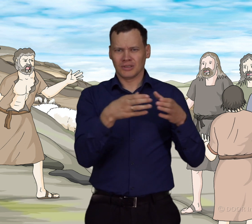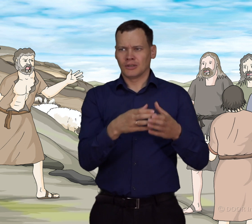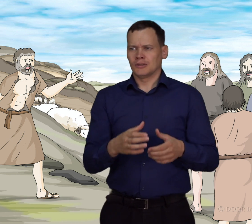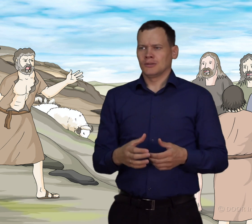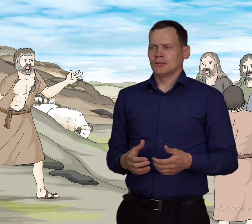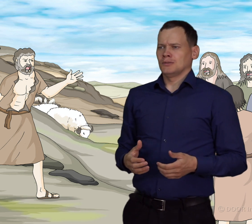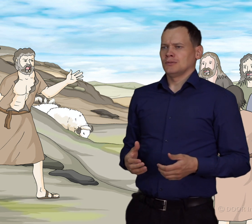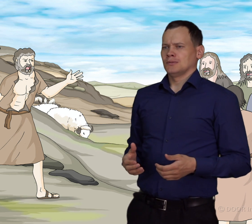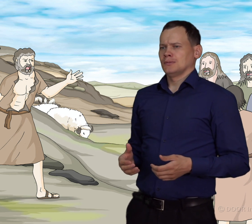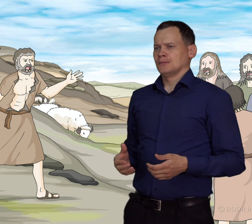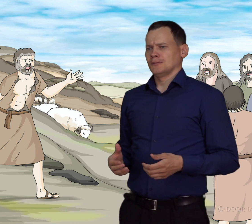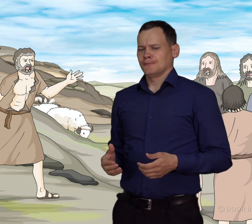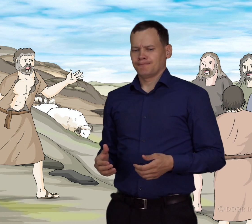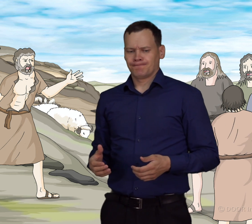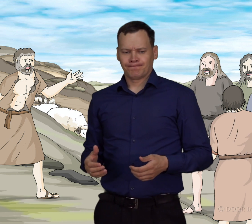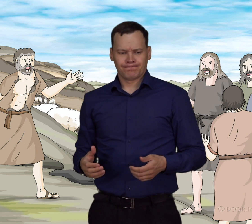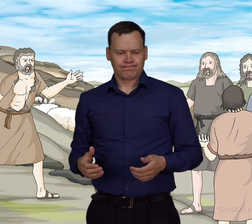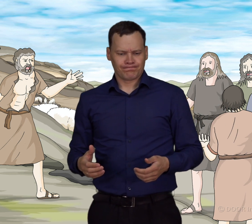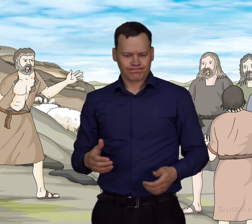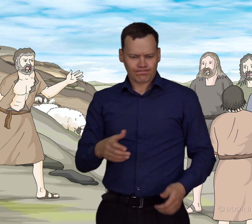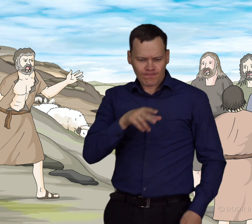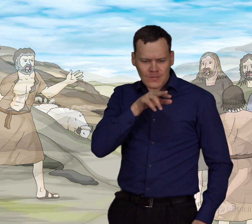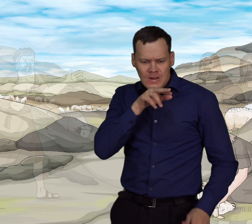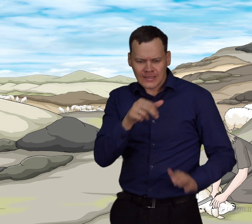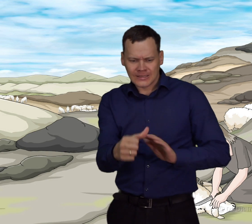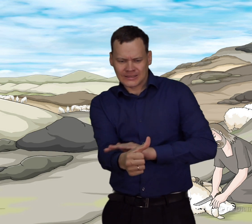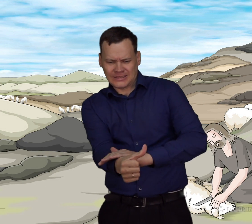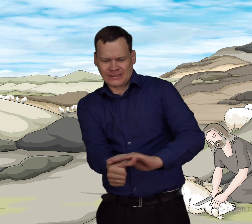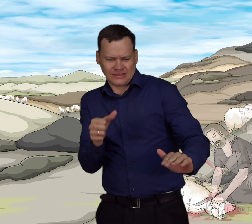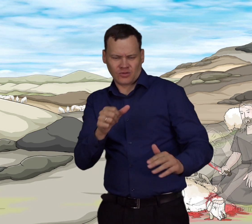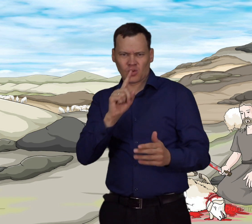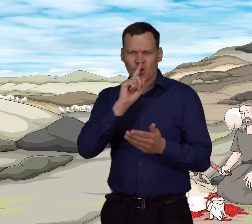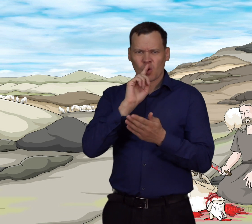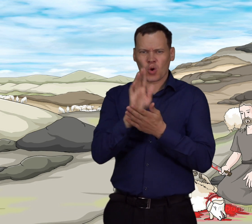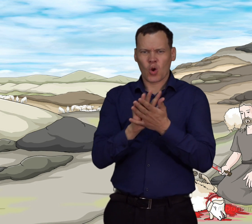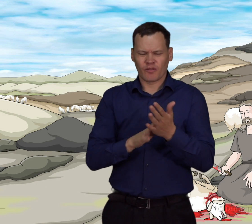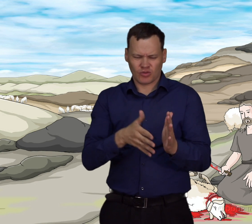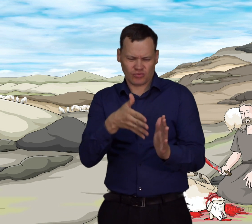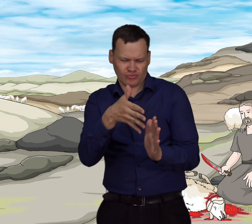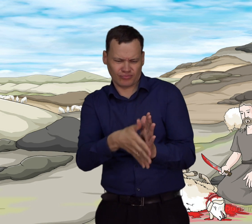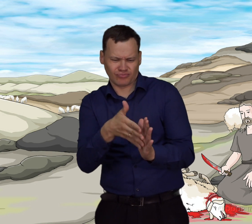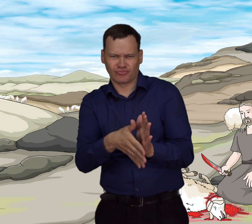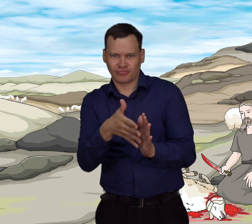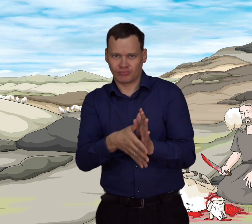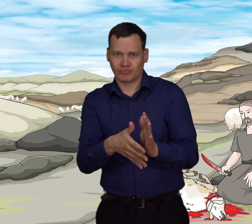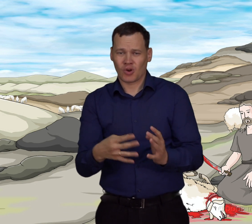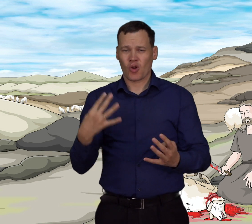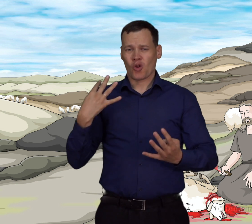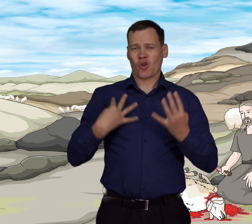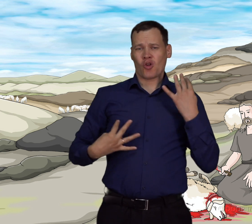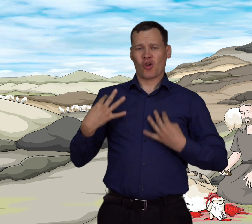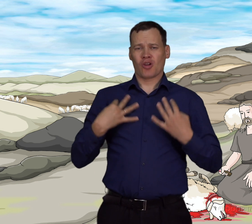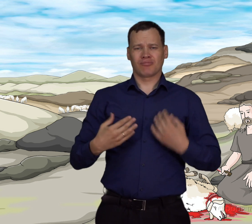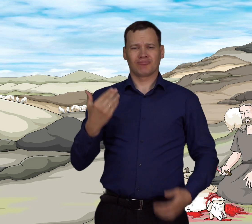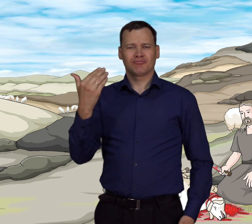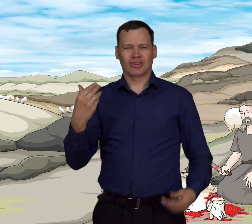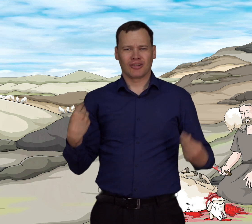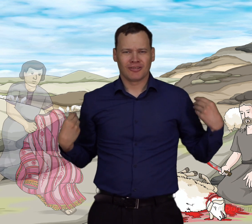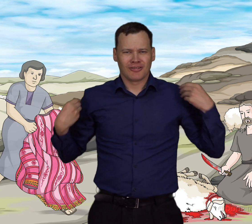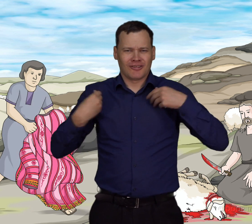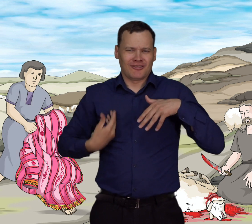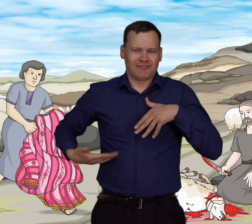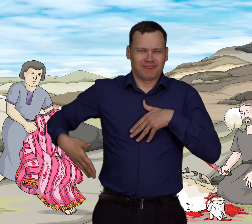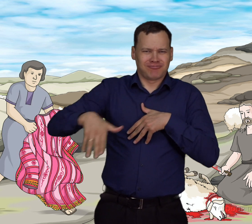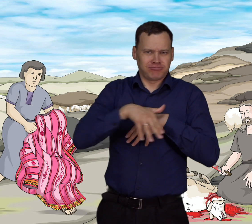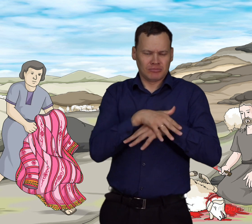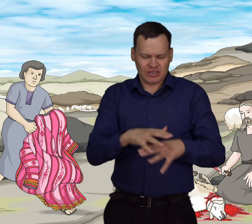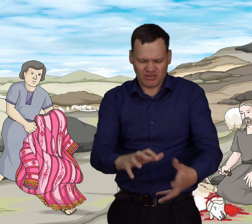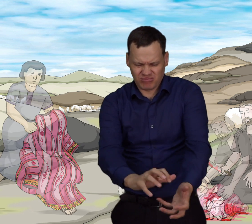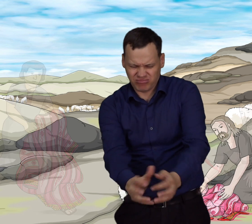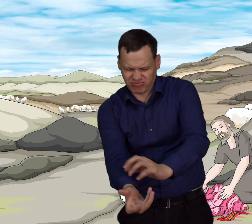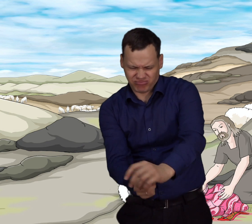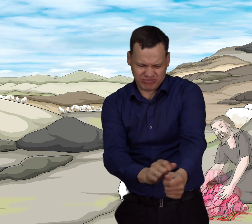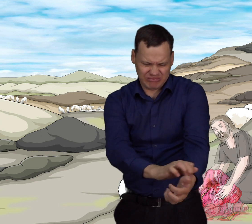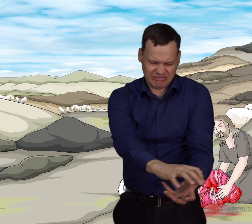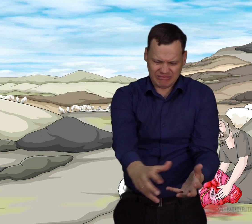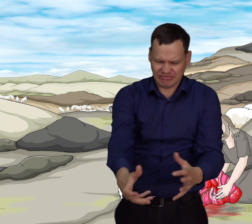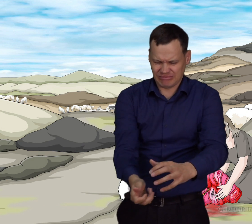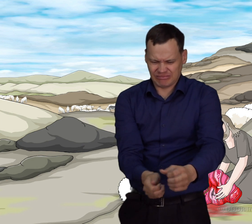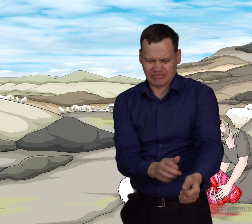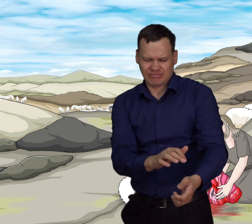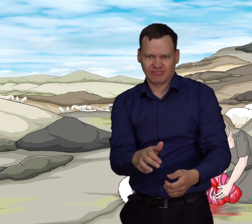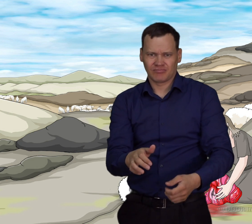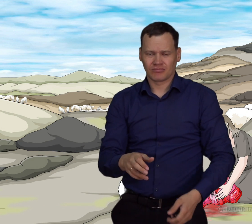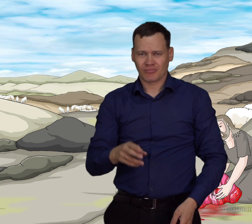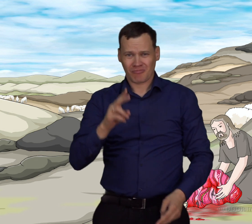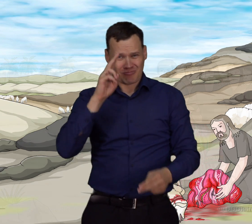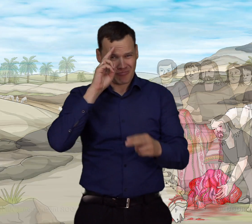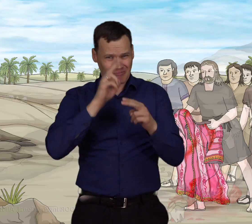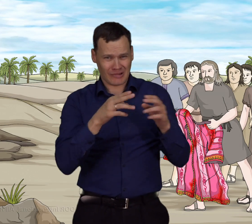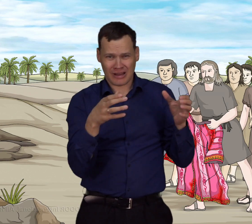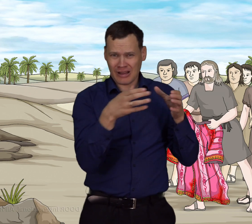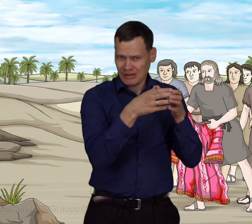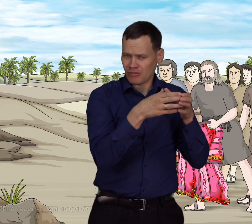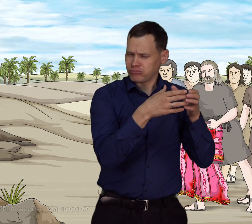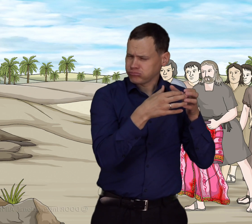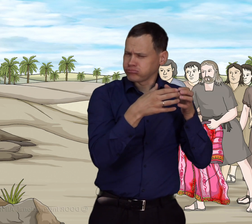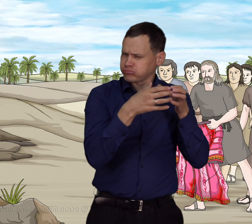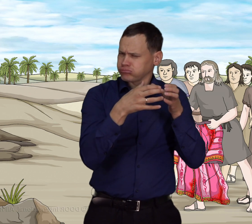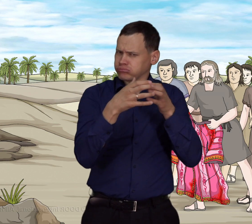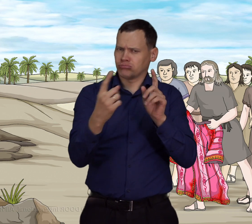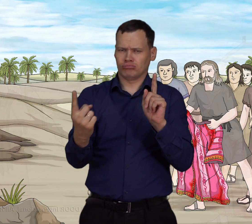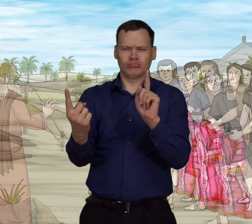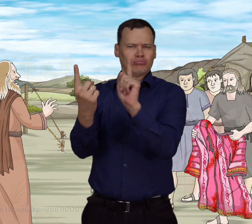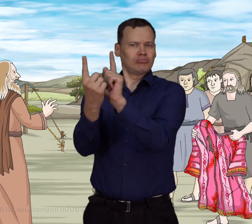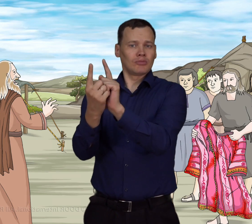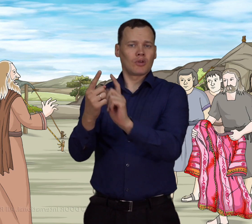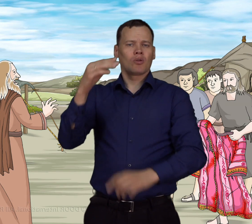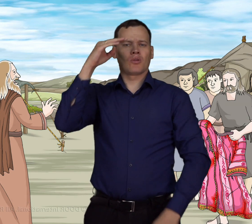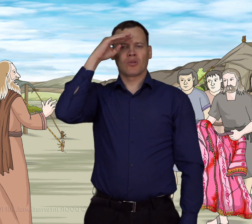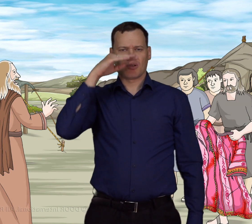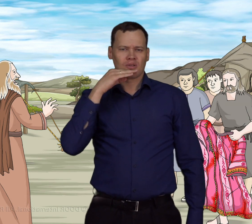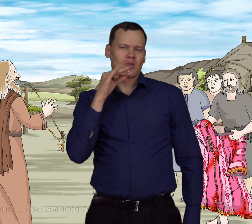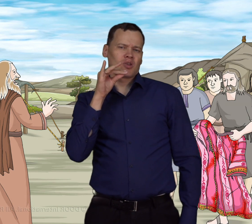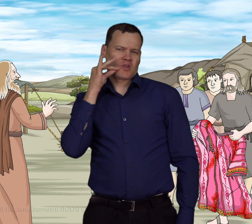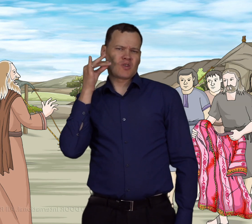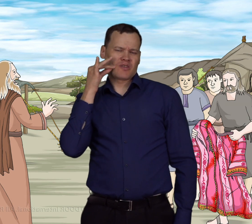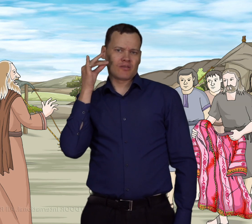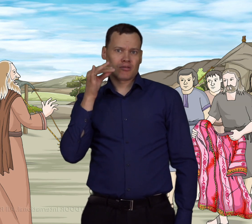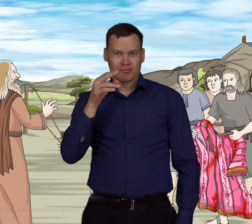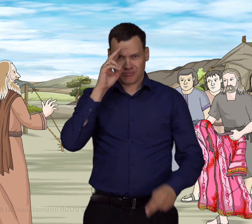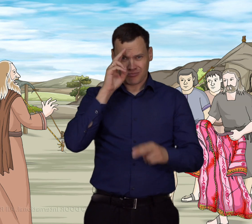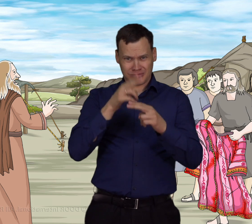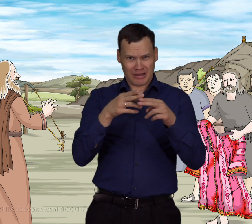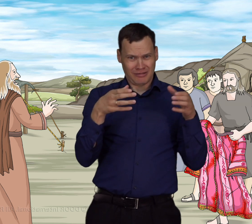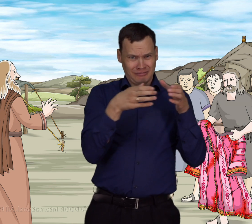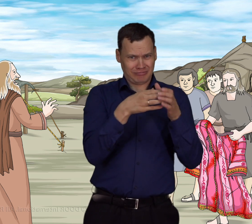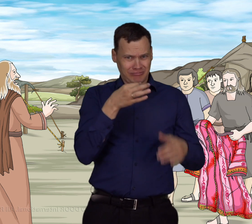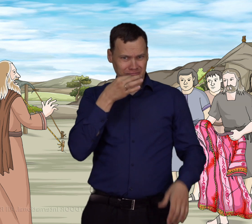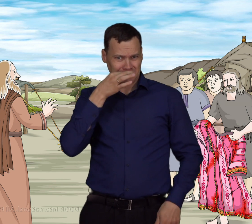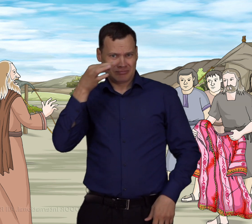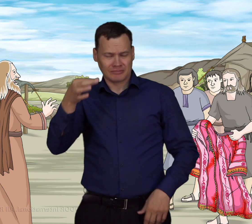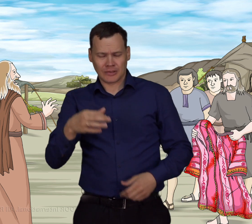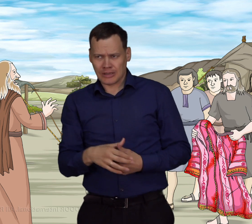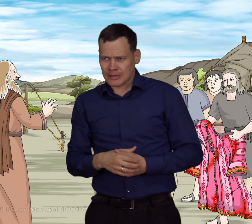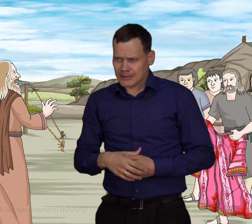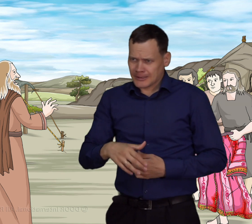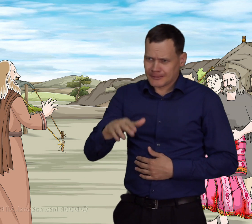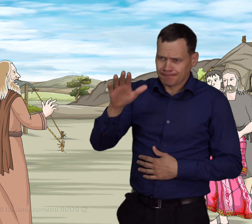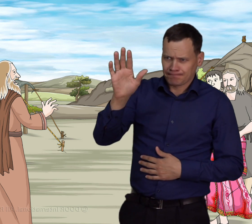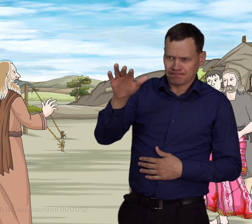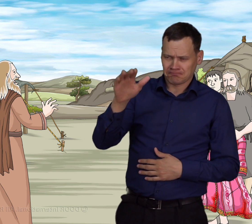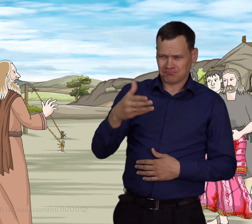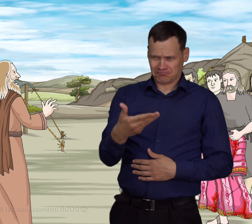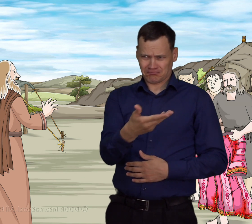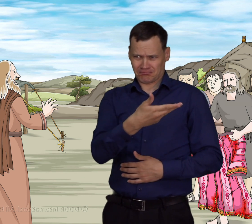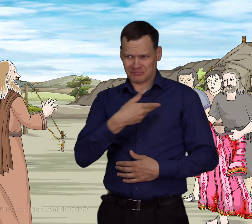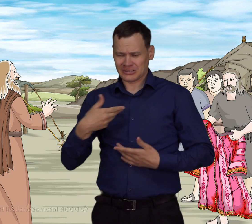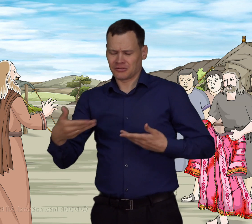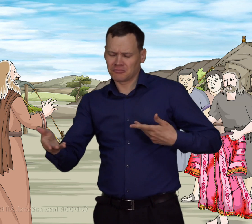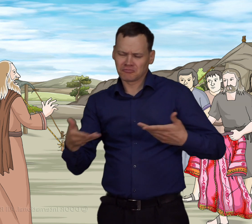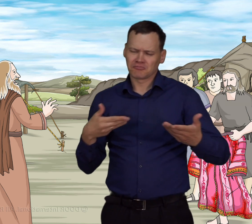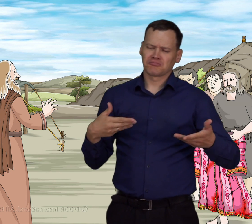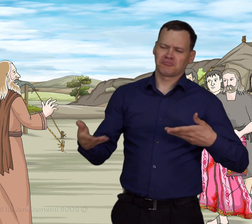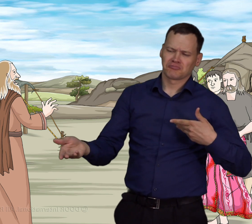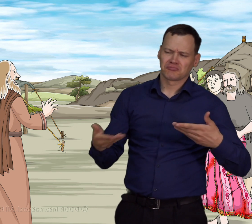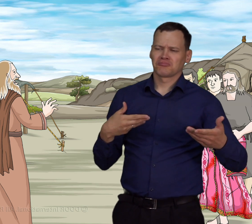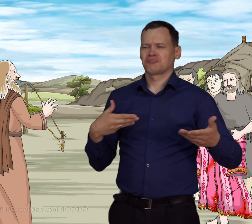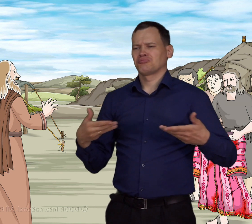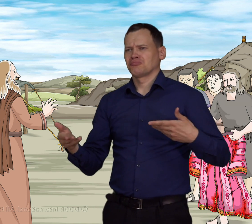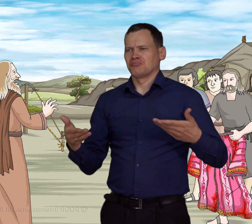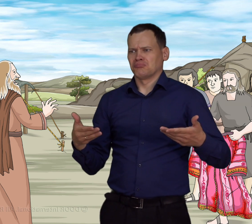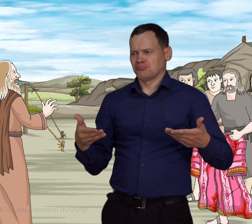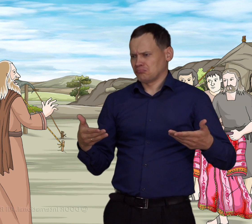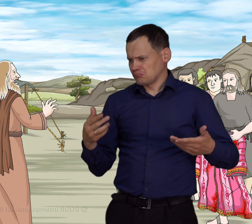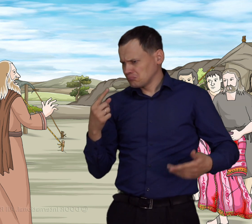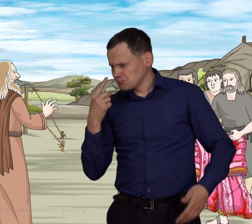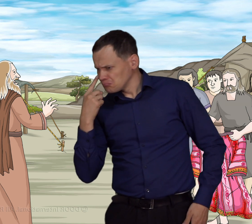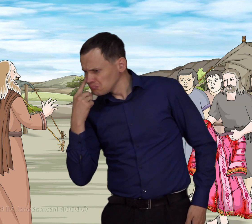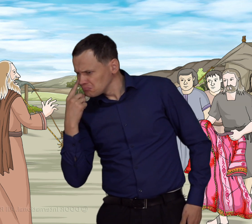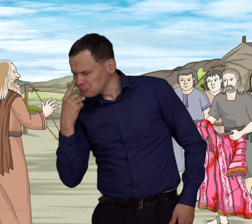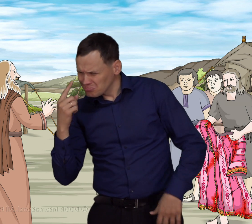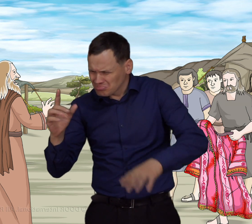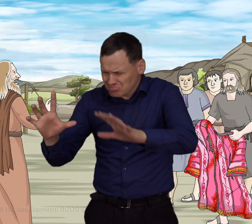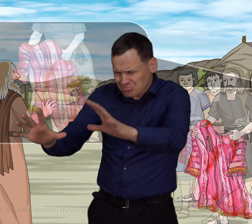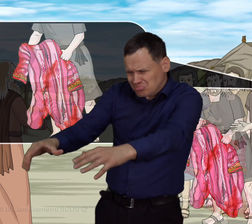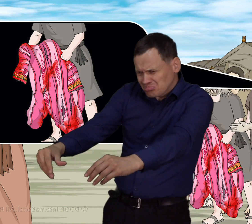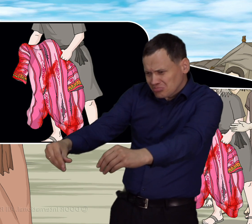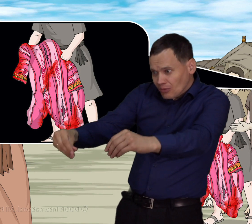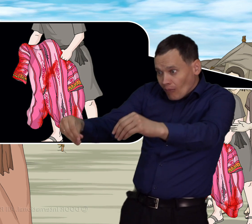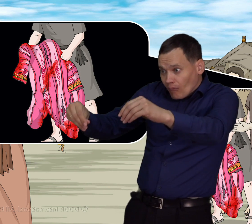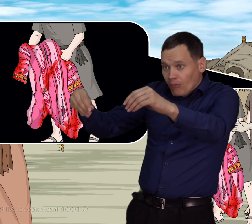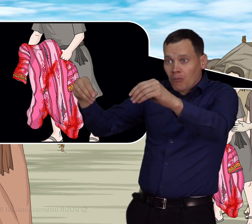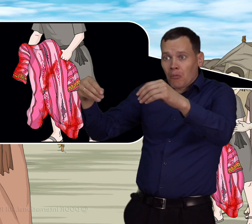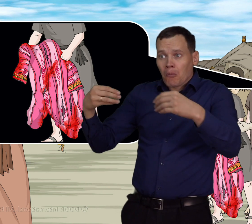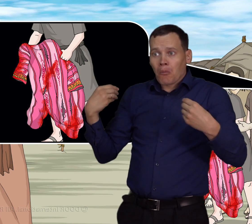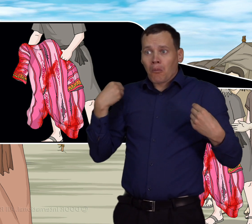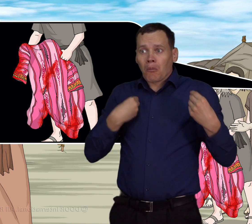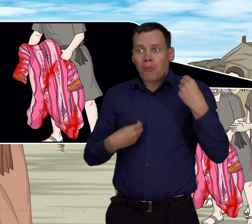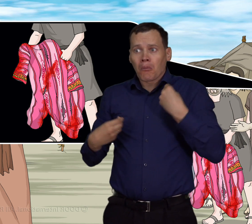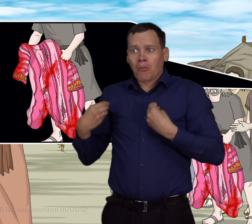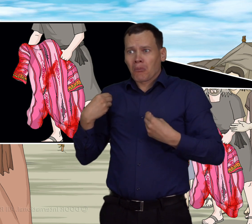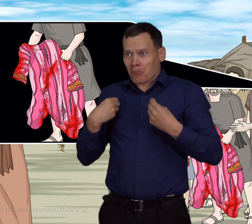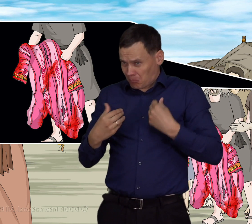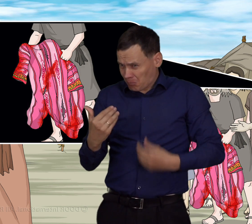Then they took Joseph’s robe, slaughtered a young goat, and dipped the robe in its blood. They sent the robe of many colors to their father and said, “We found this.